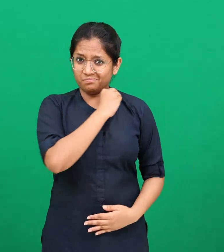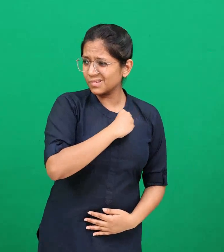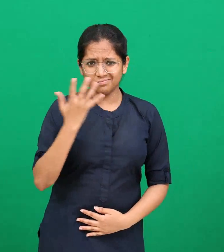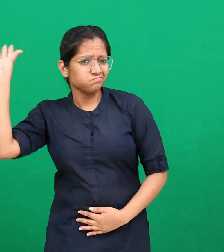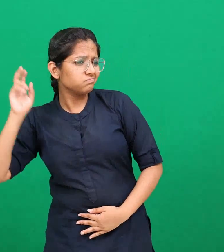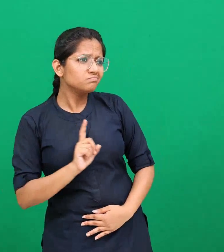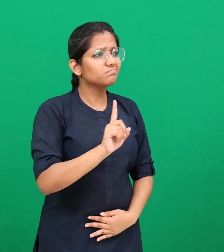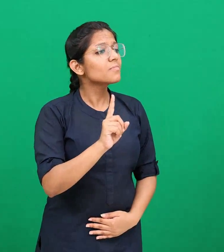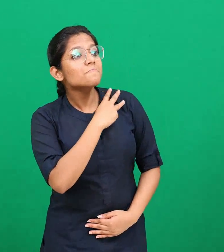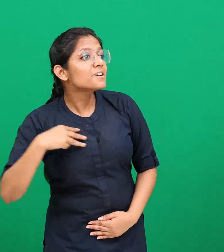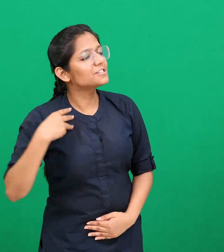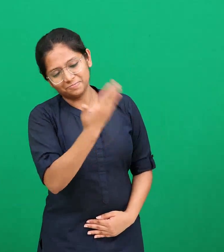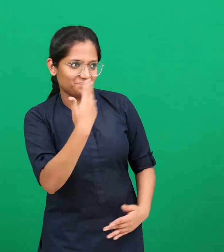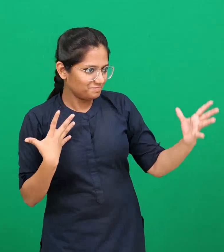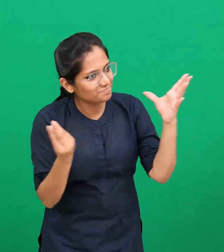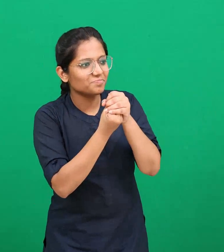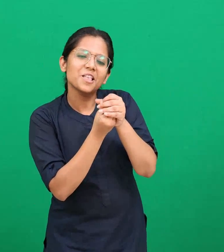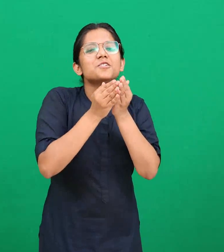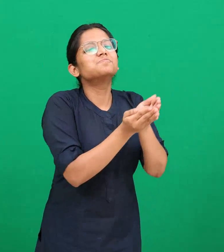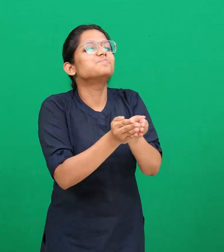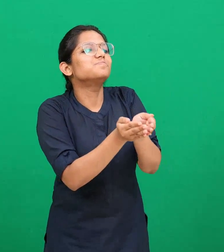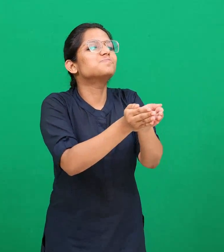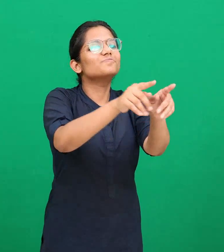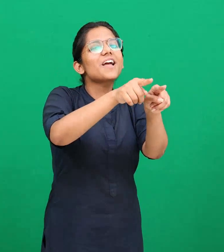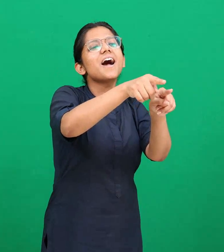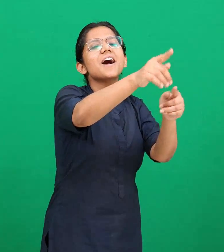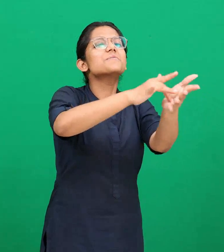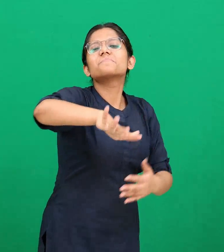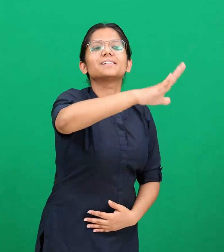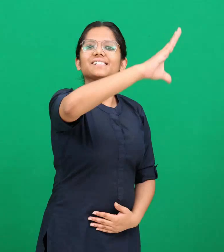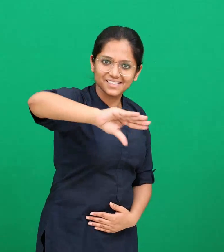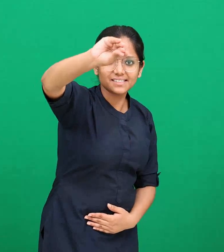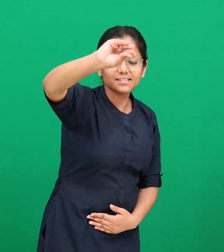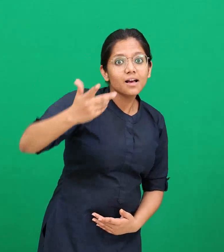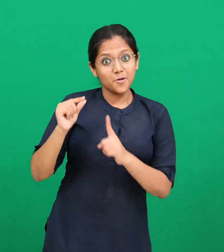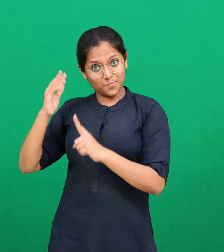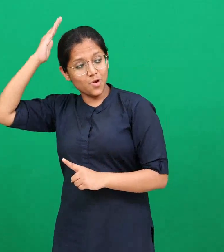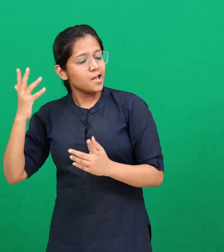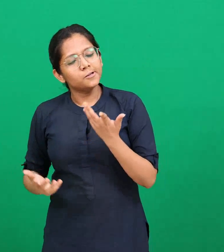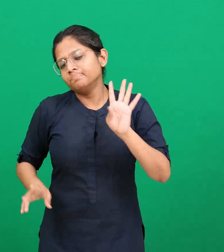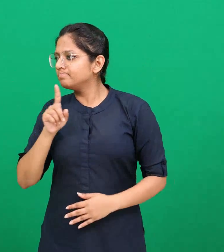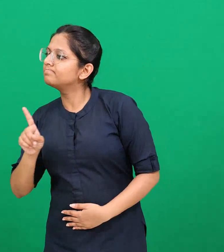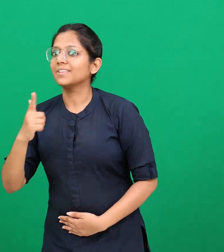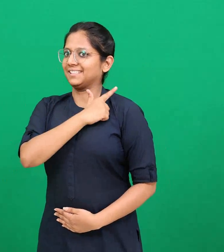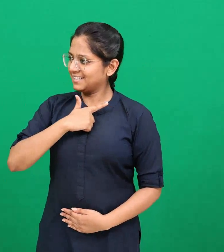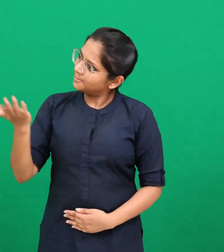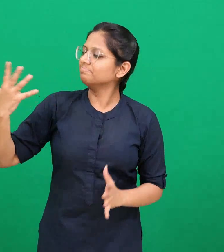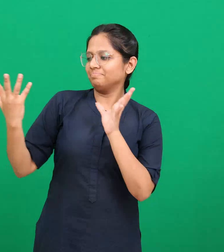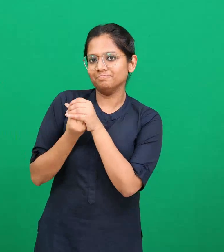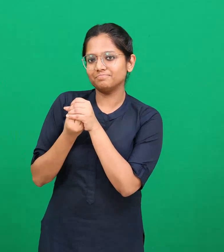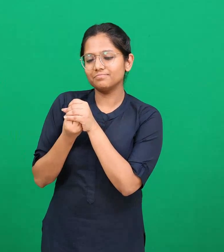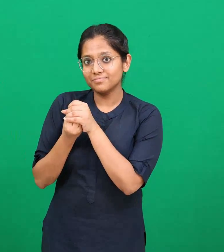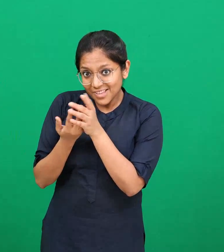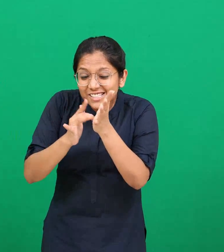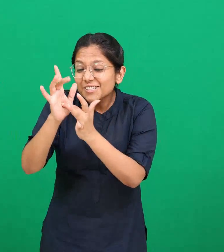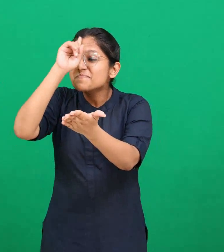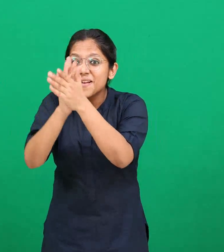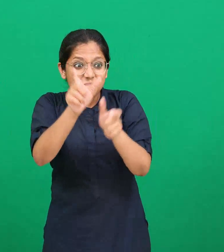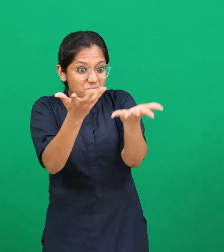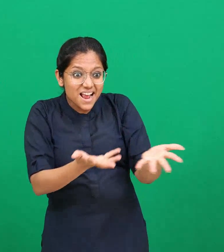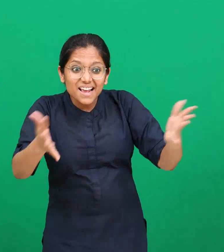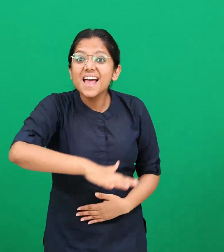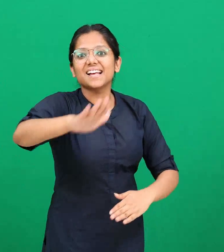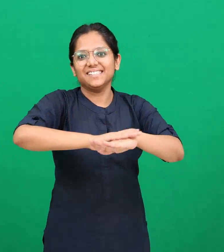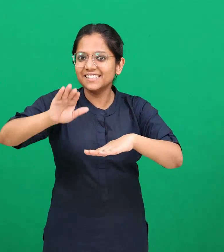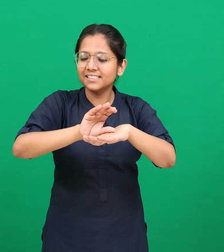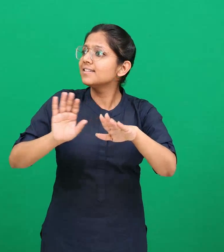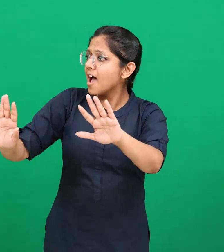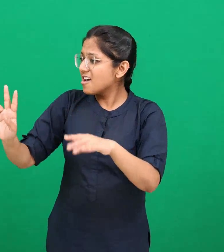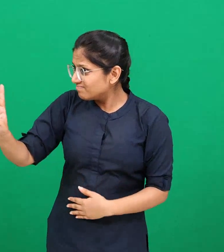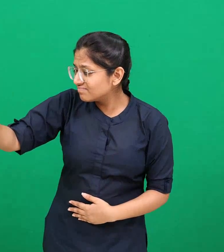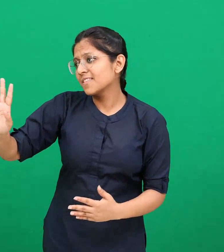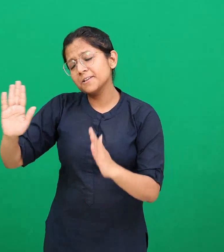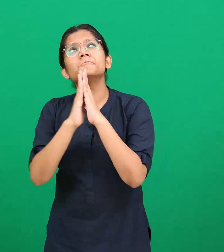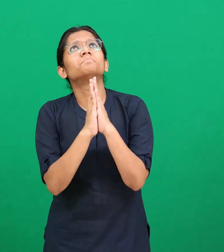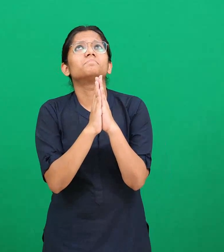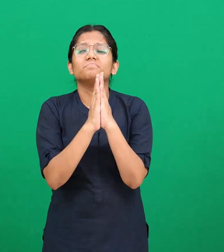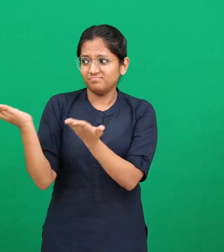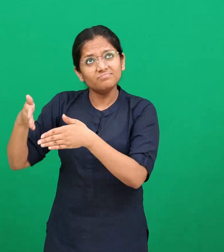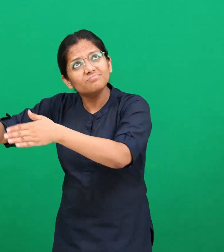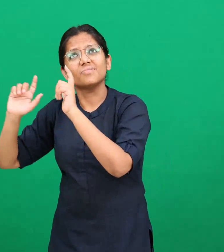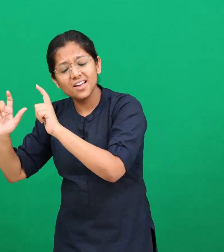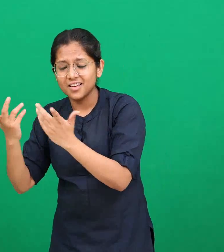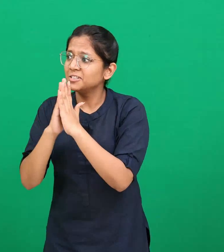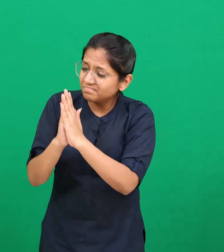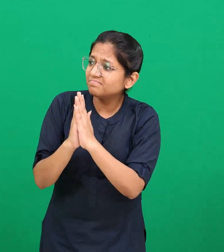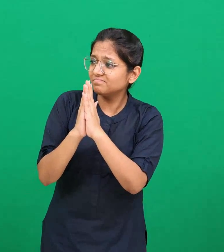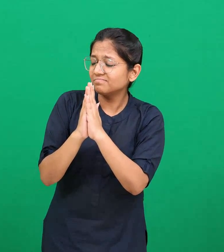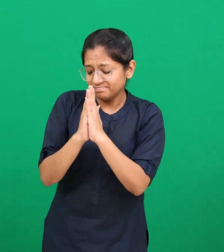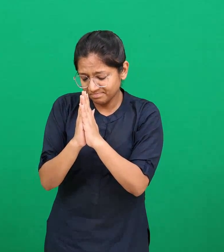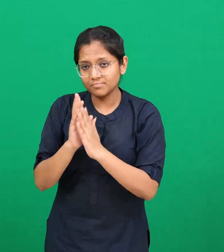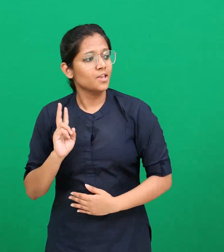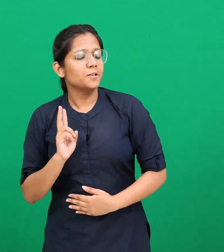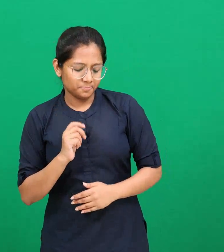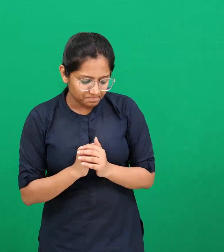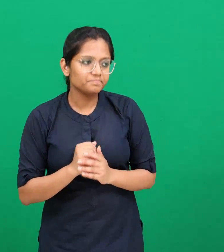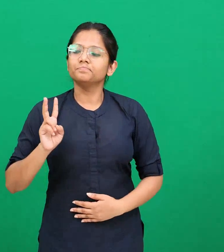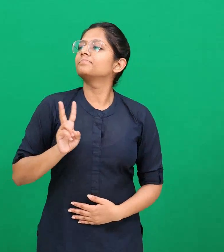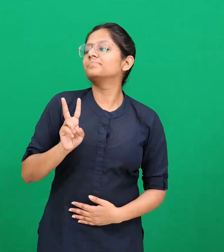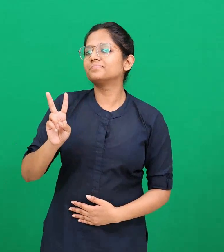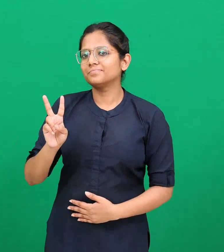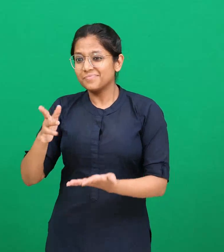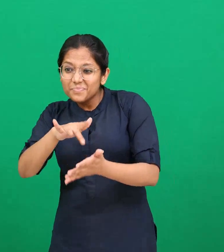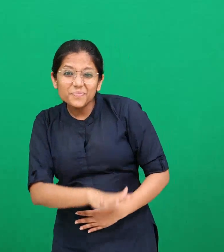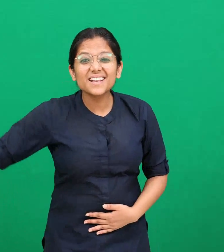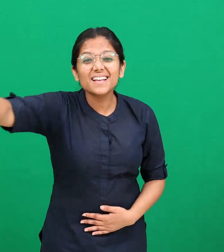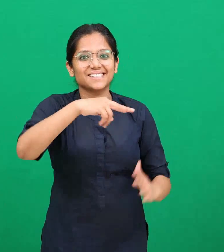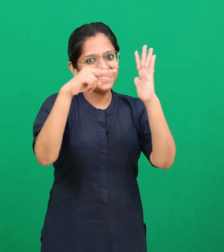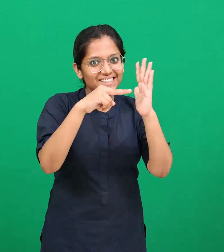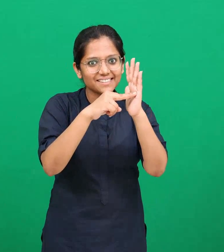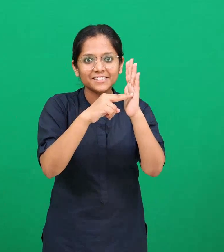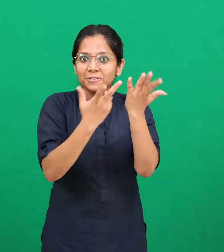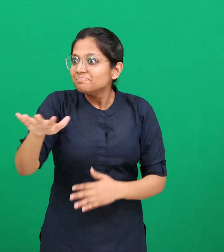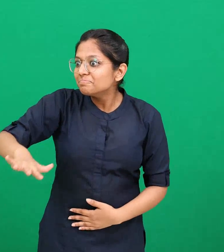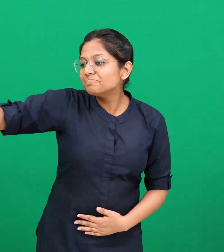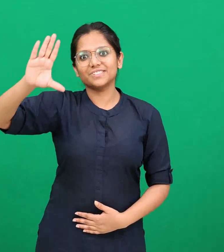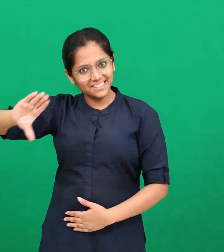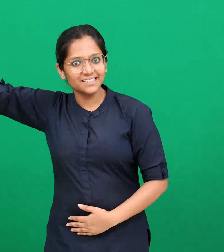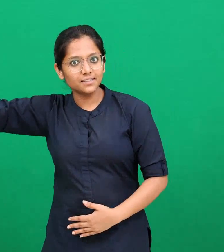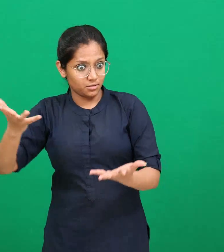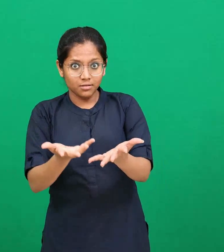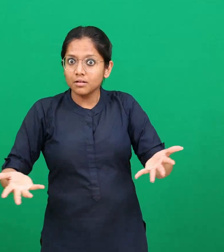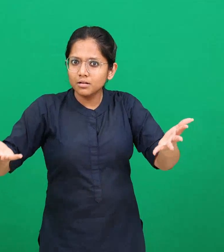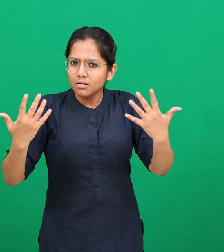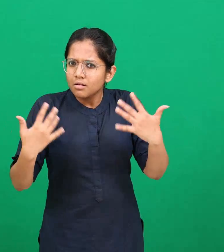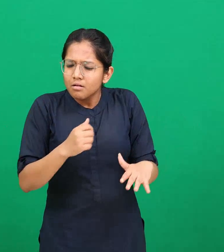Barnabas took Mark and sailed for Cyprus, but Paul chose Silas and left, commended by the brothers to the grace of the Lord.